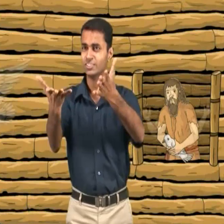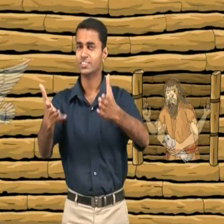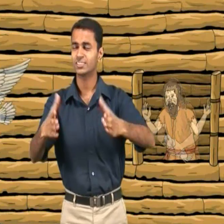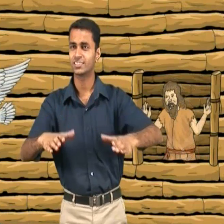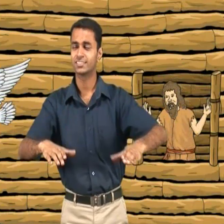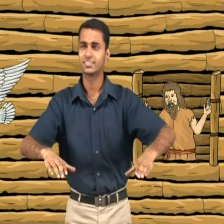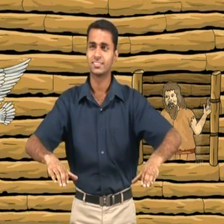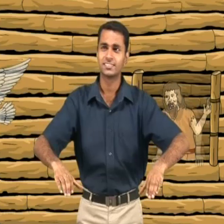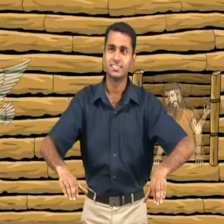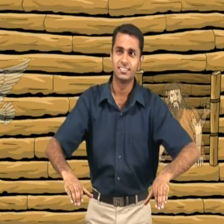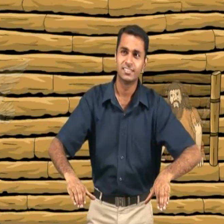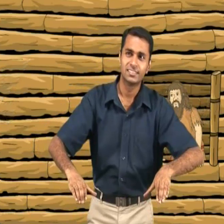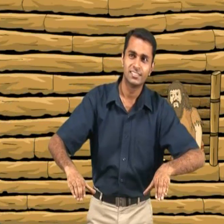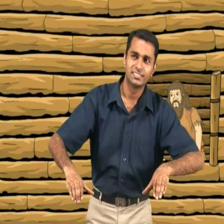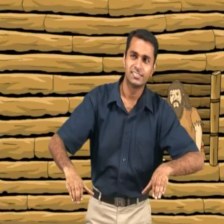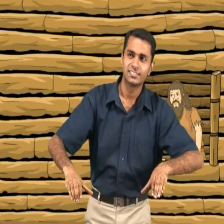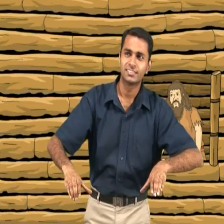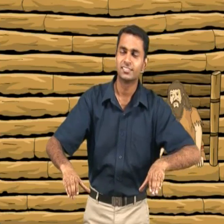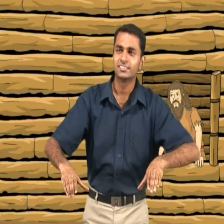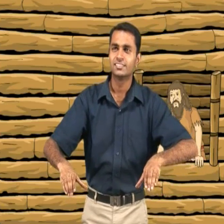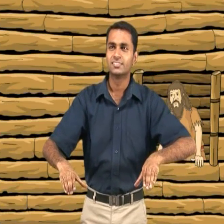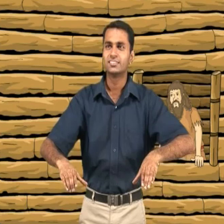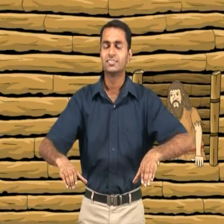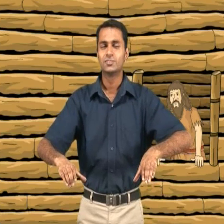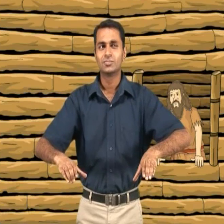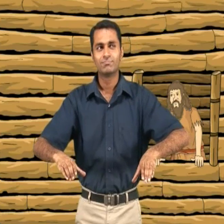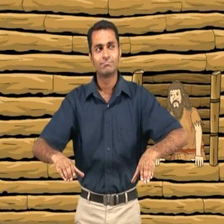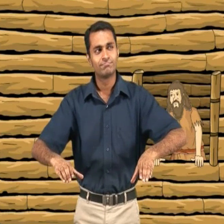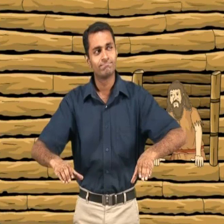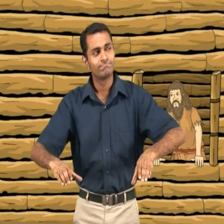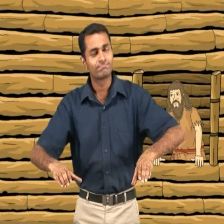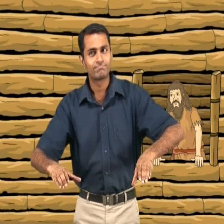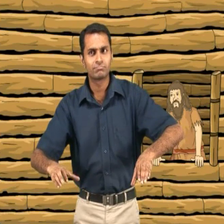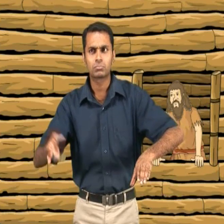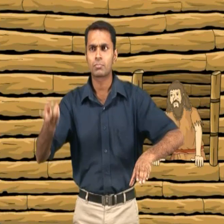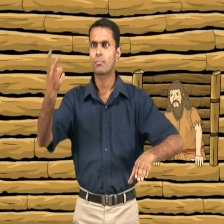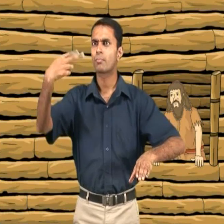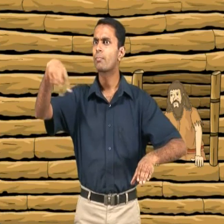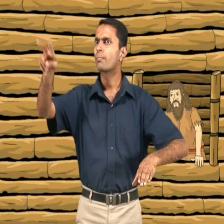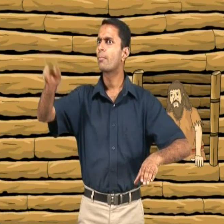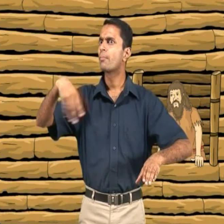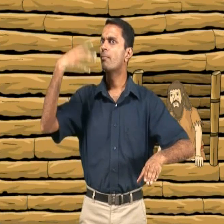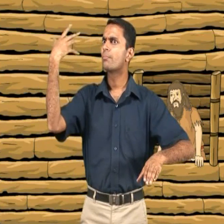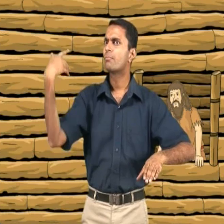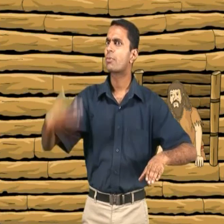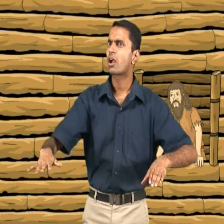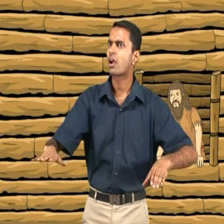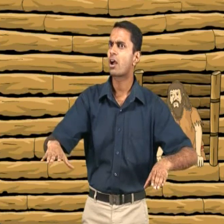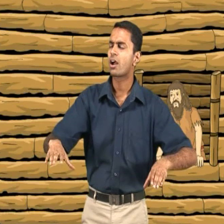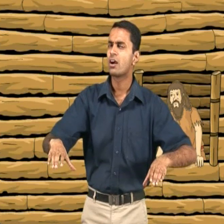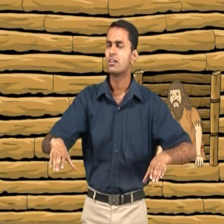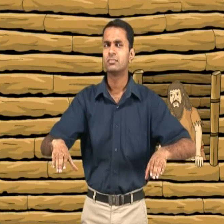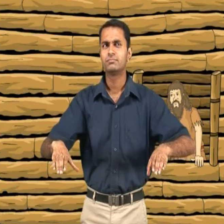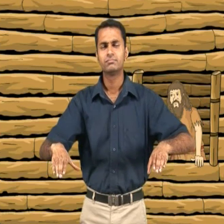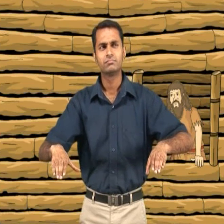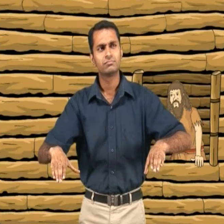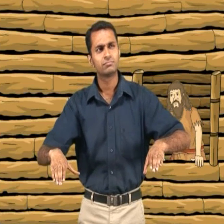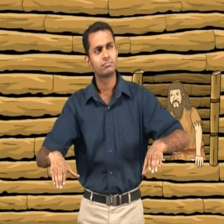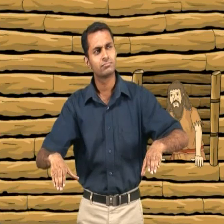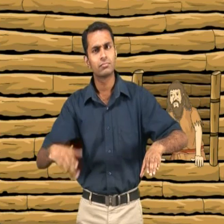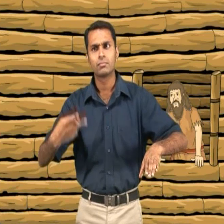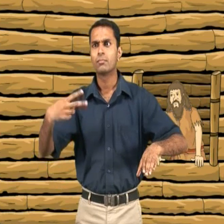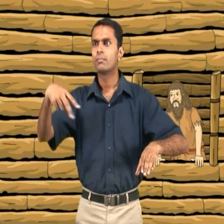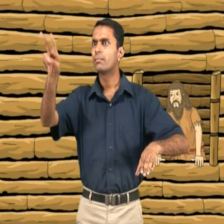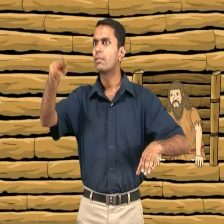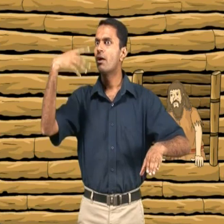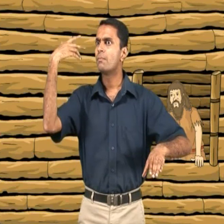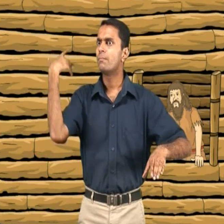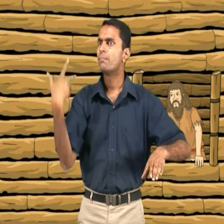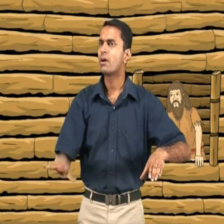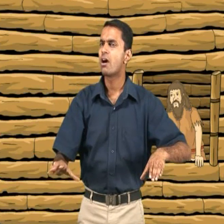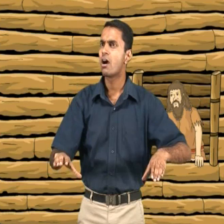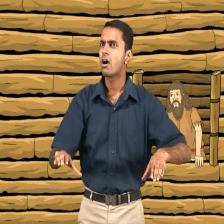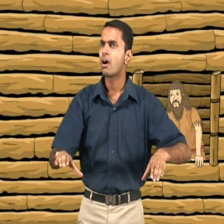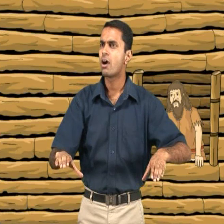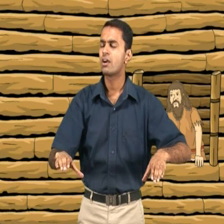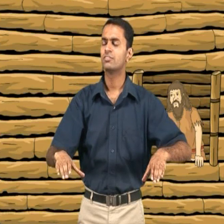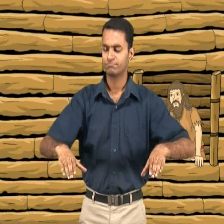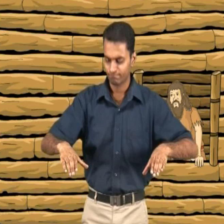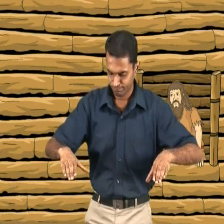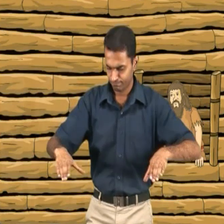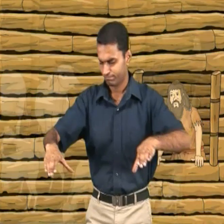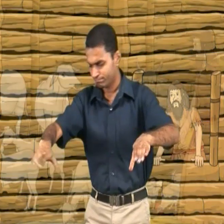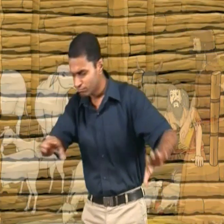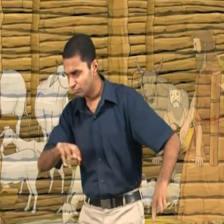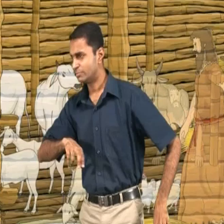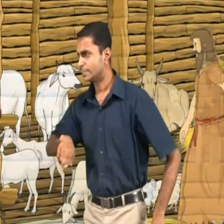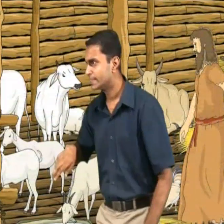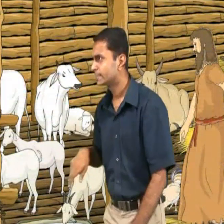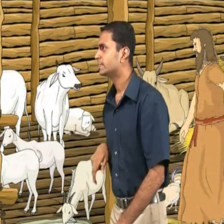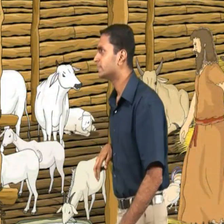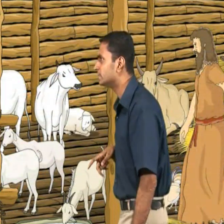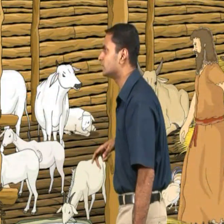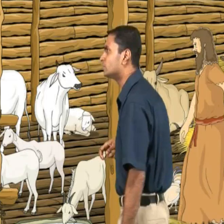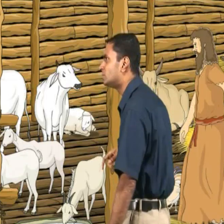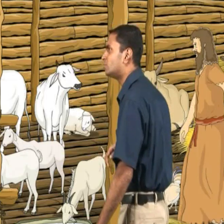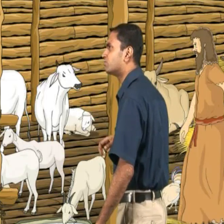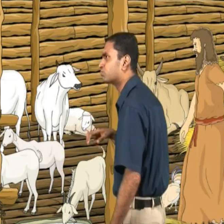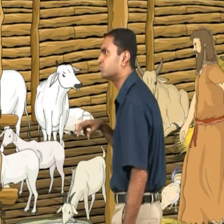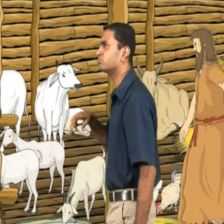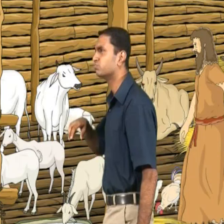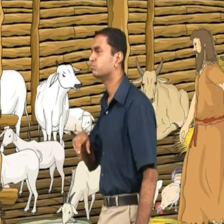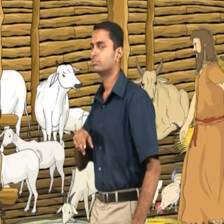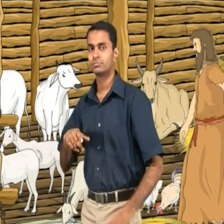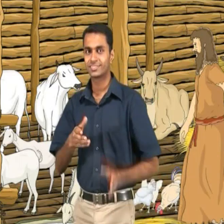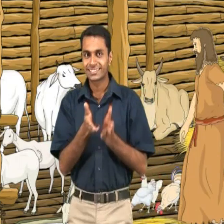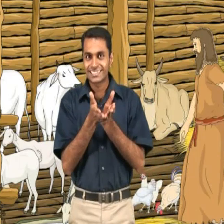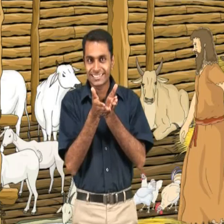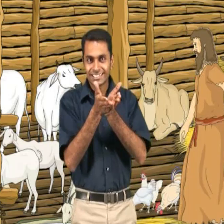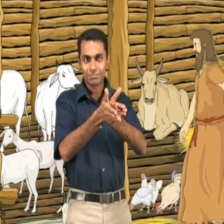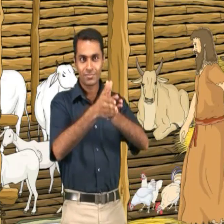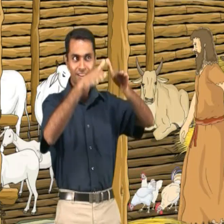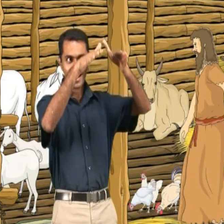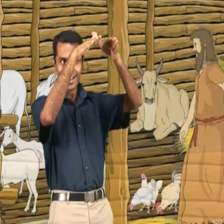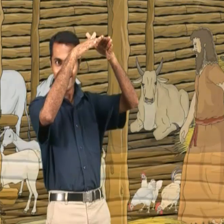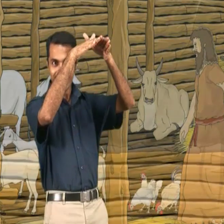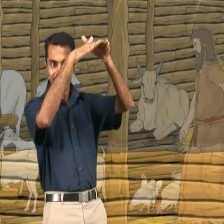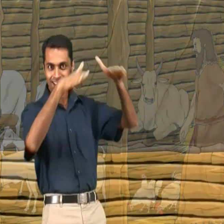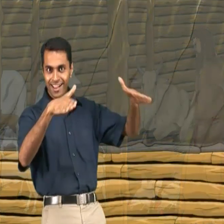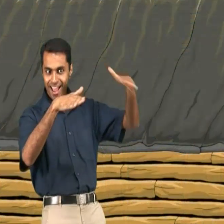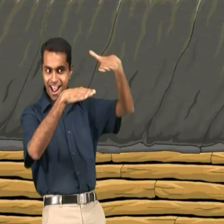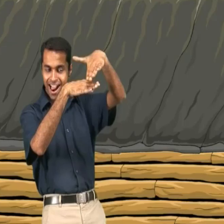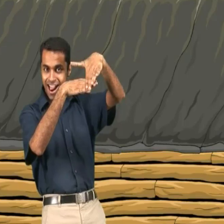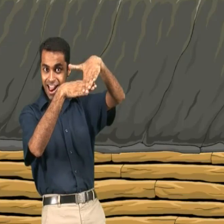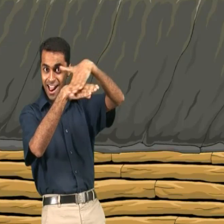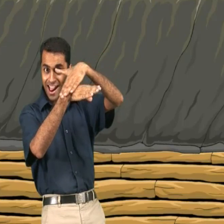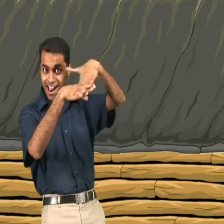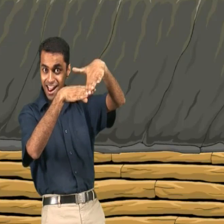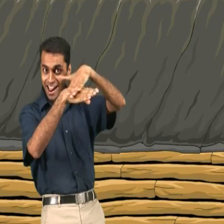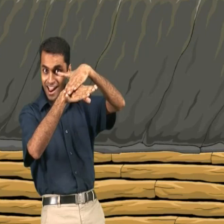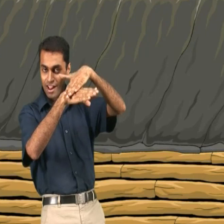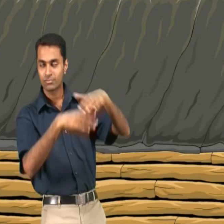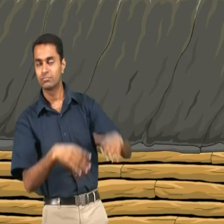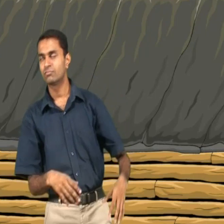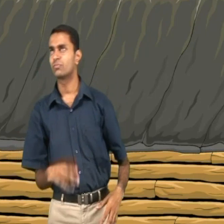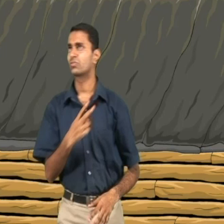In Noah’s six hundred and first year, on the first day of the first month, the waters had dried up from the earth.